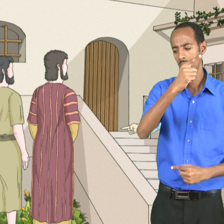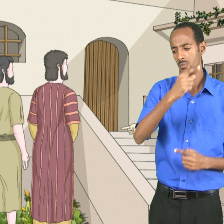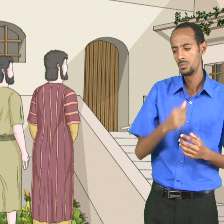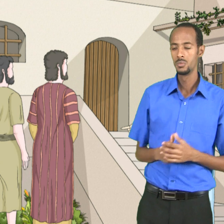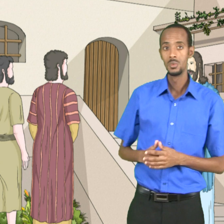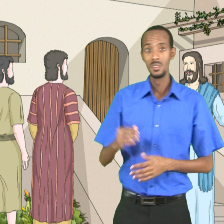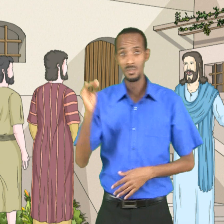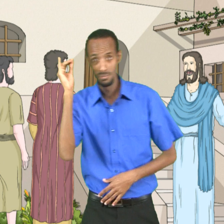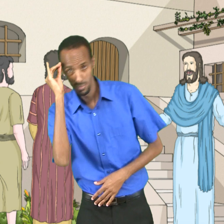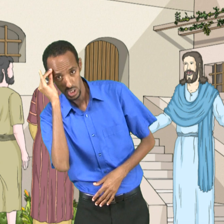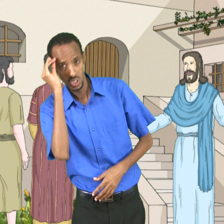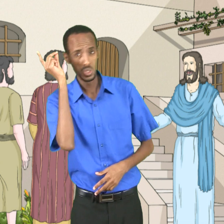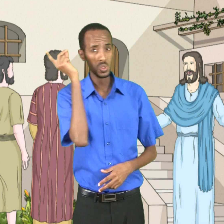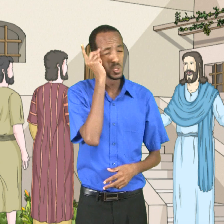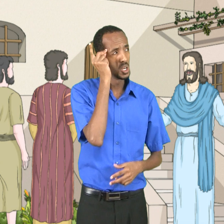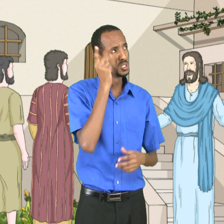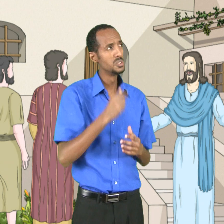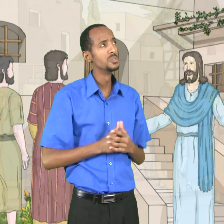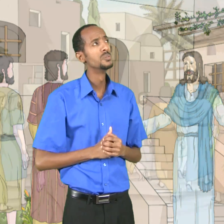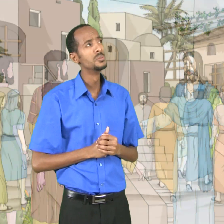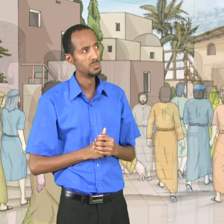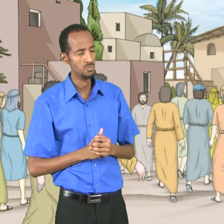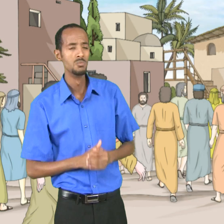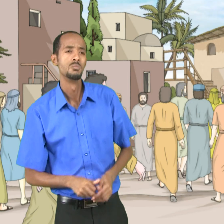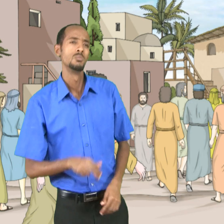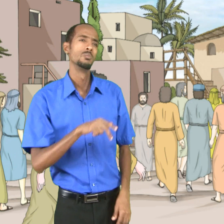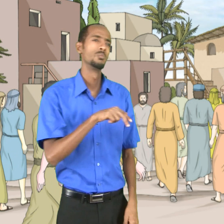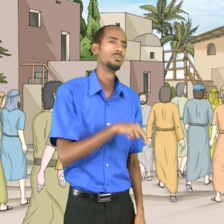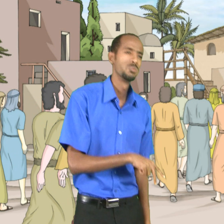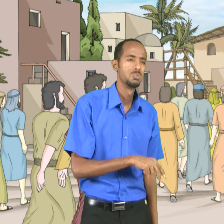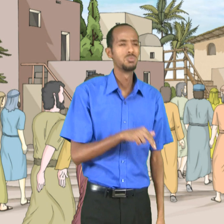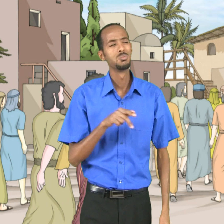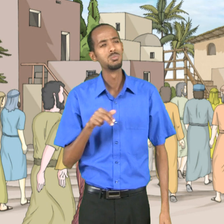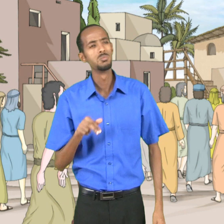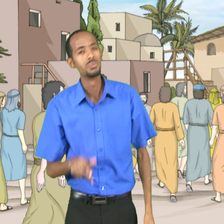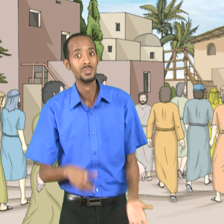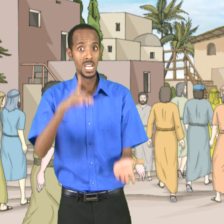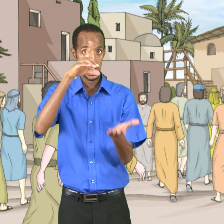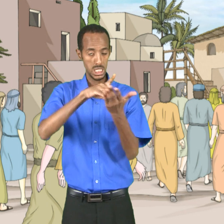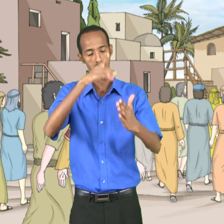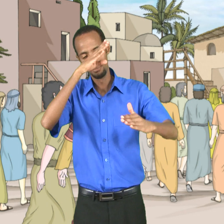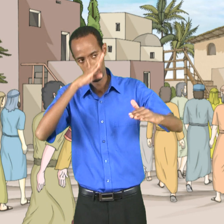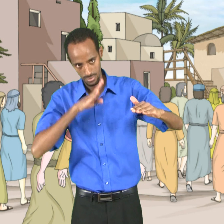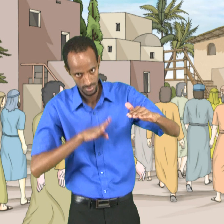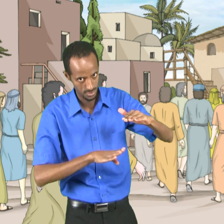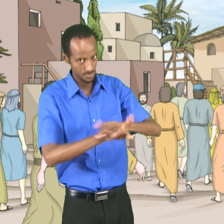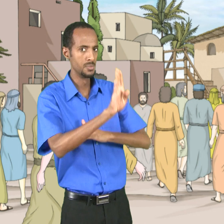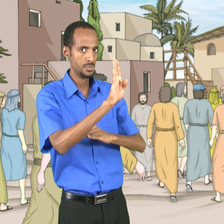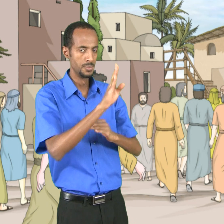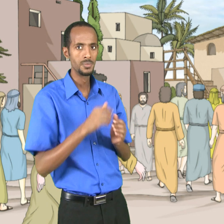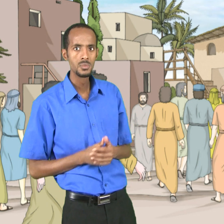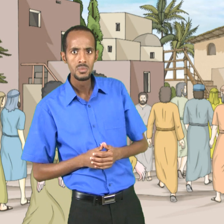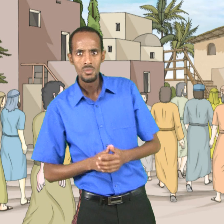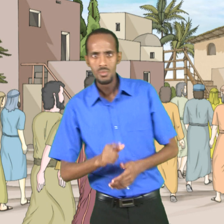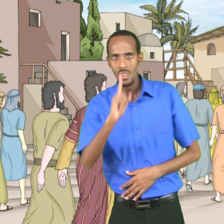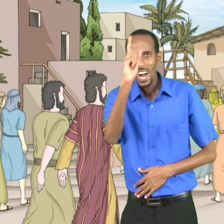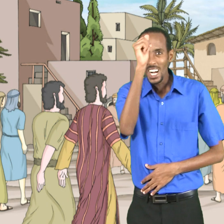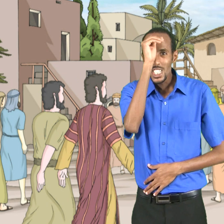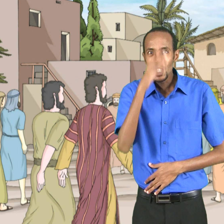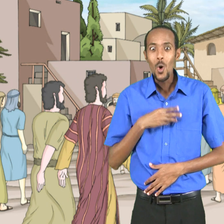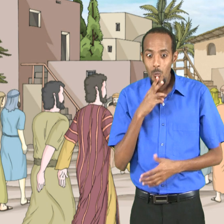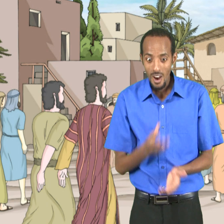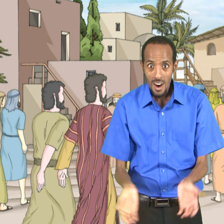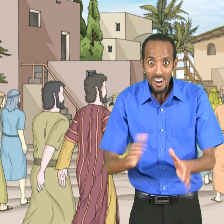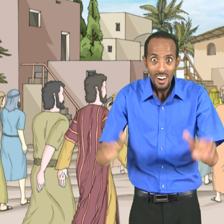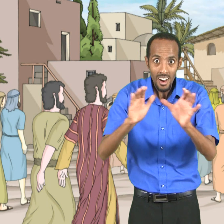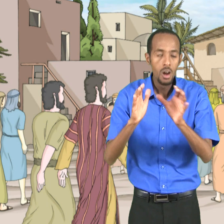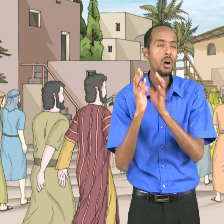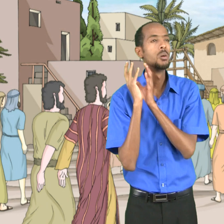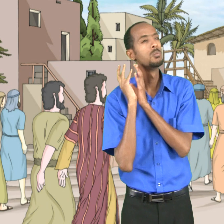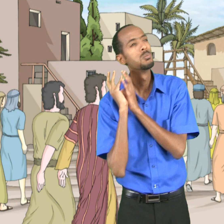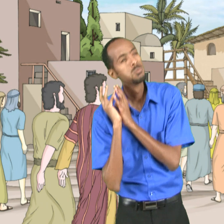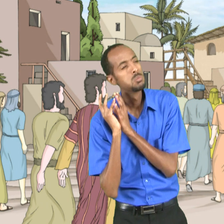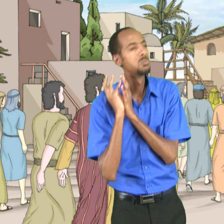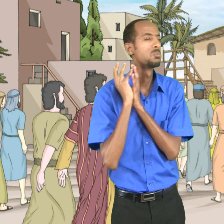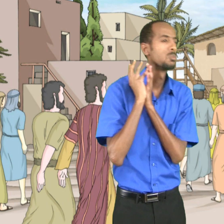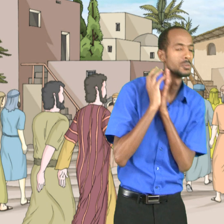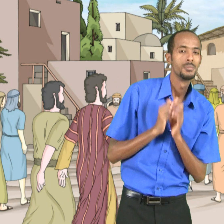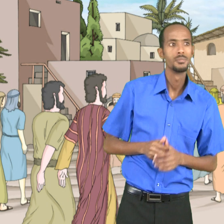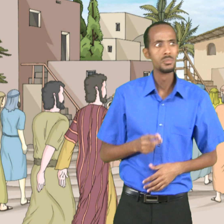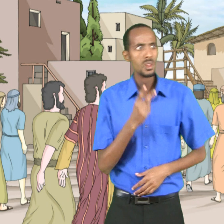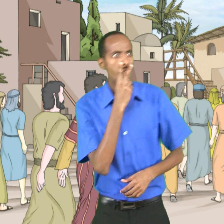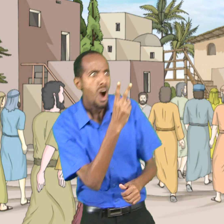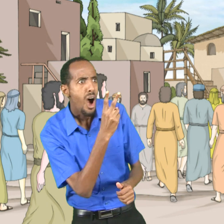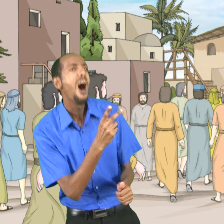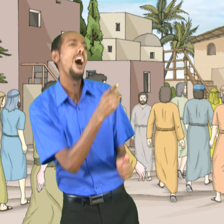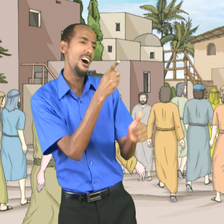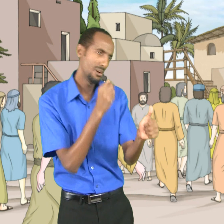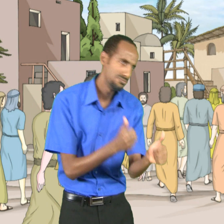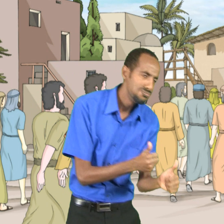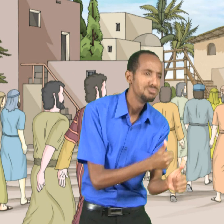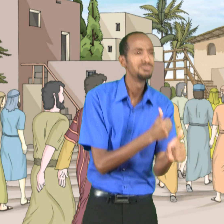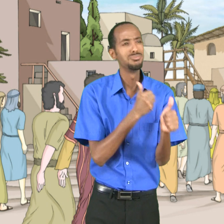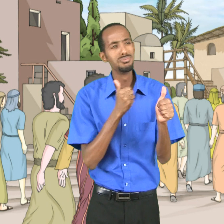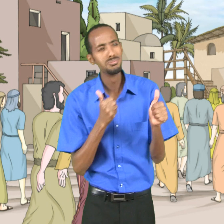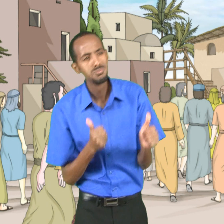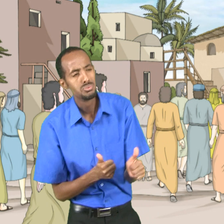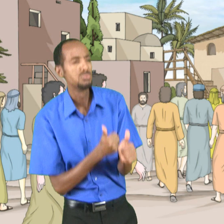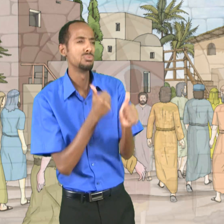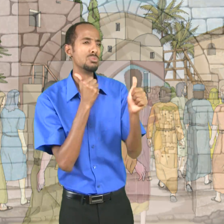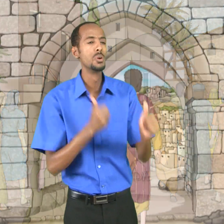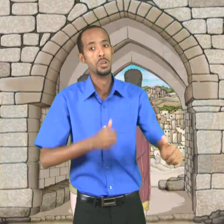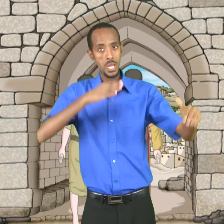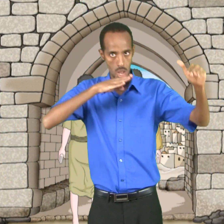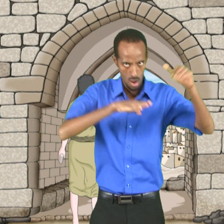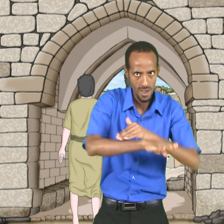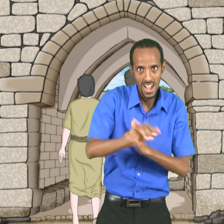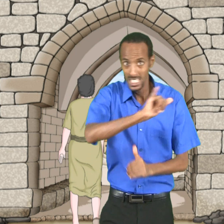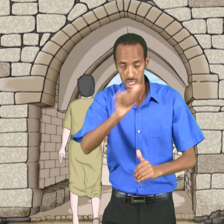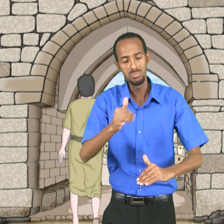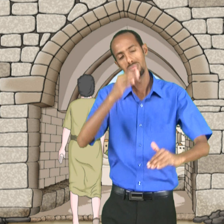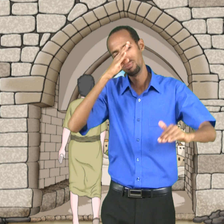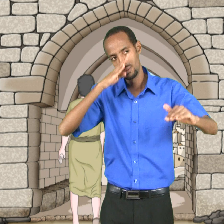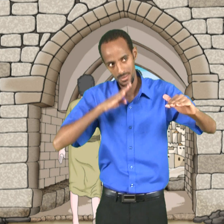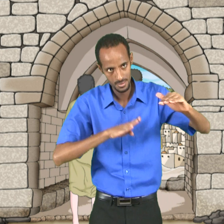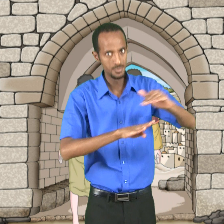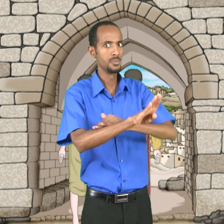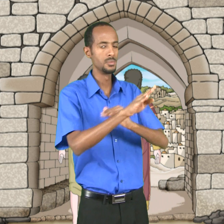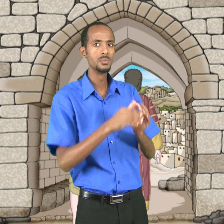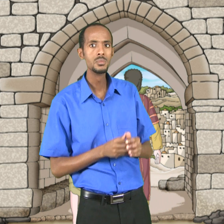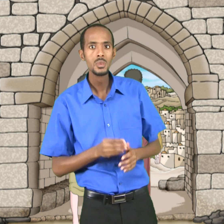He answered, “When you enter the city, a man carrying a jug of water will meet you.